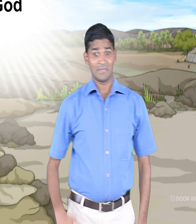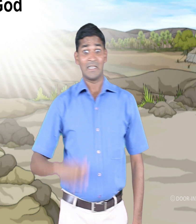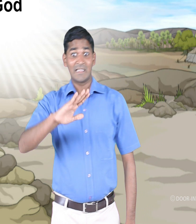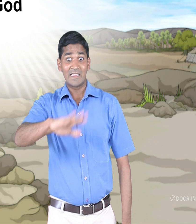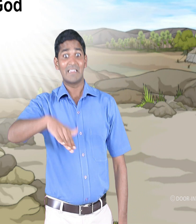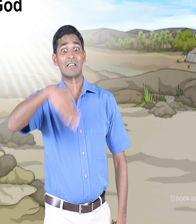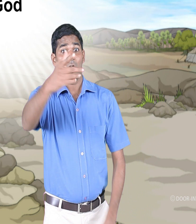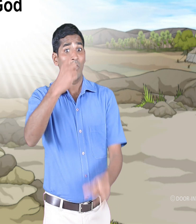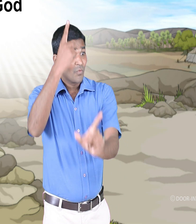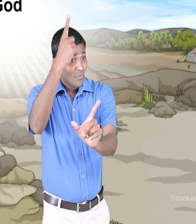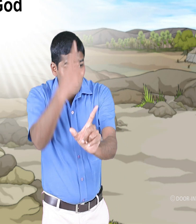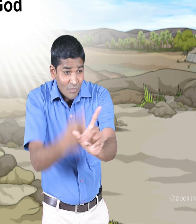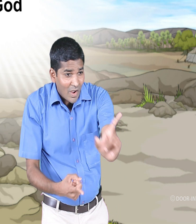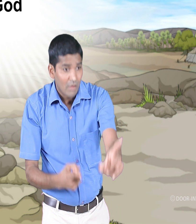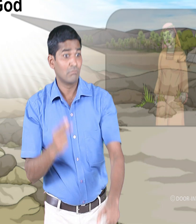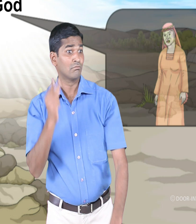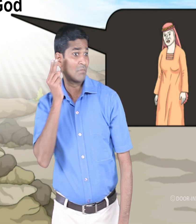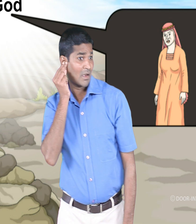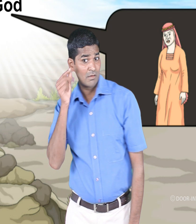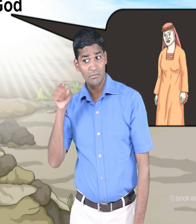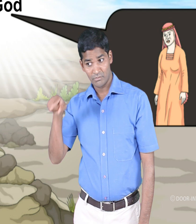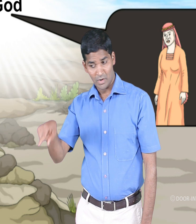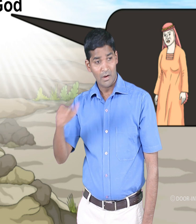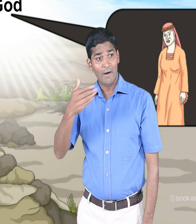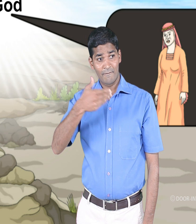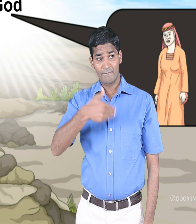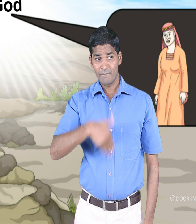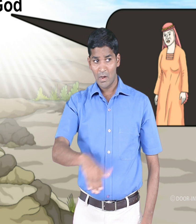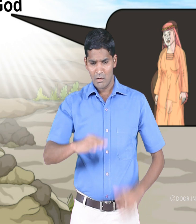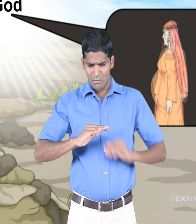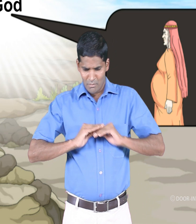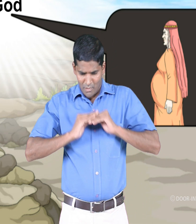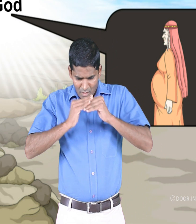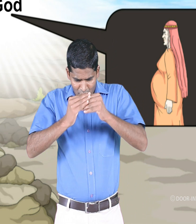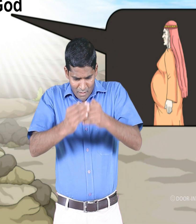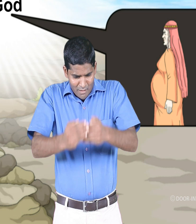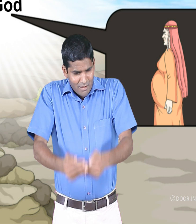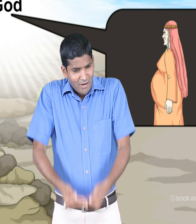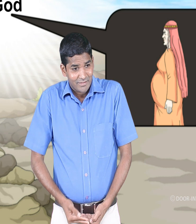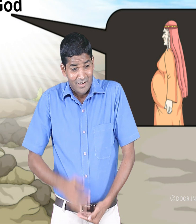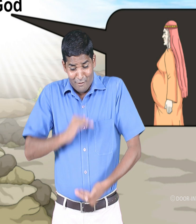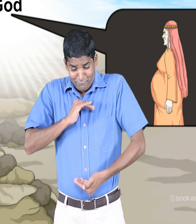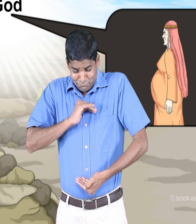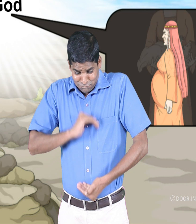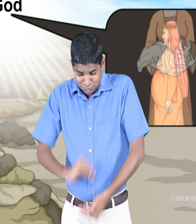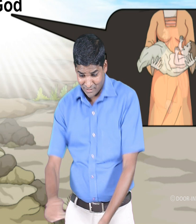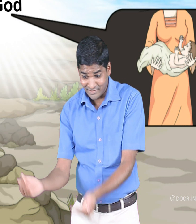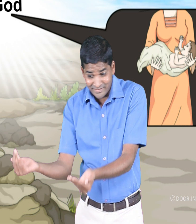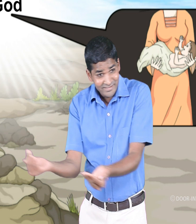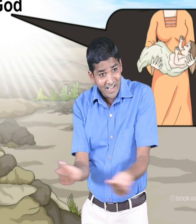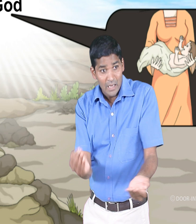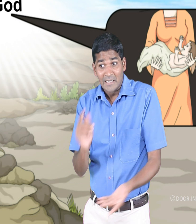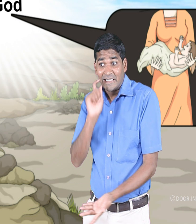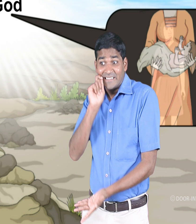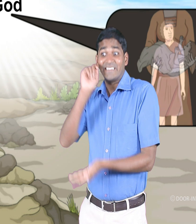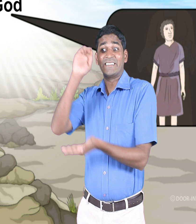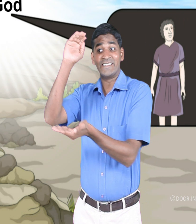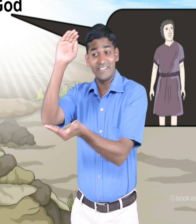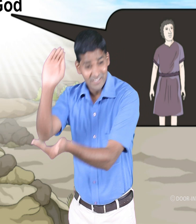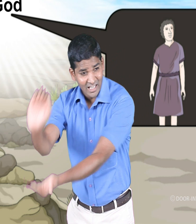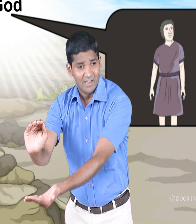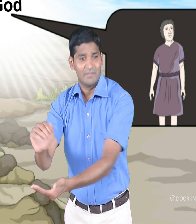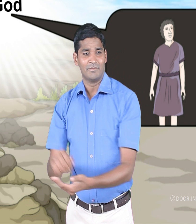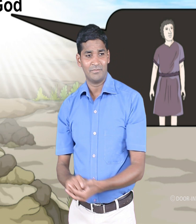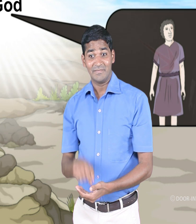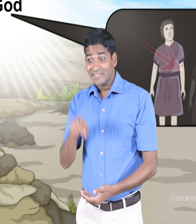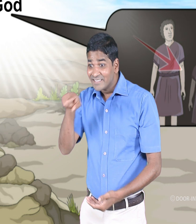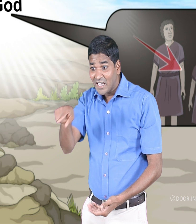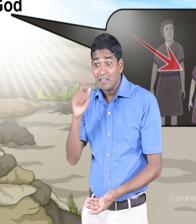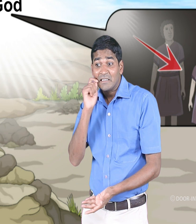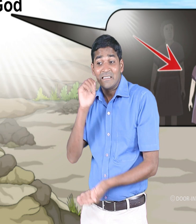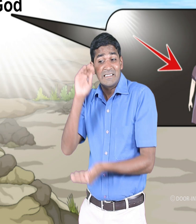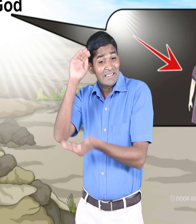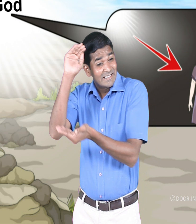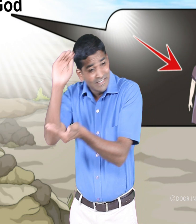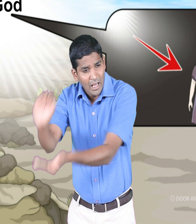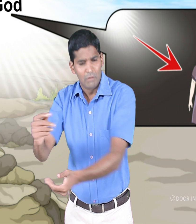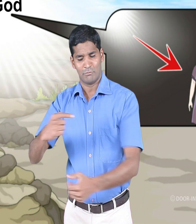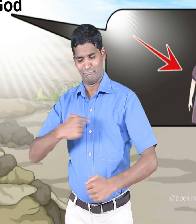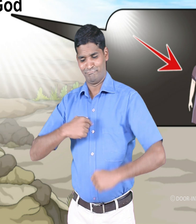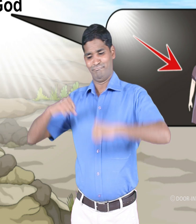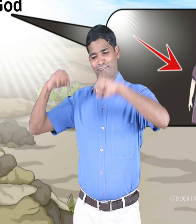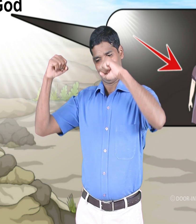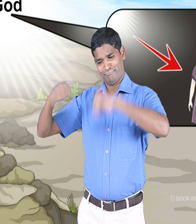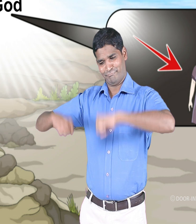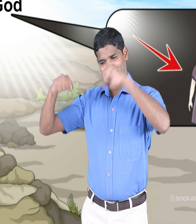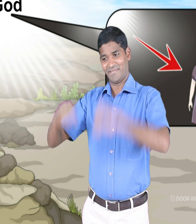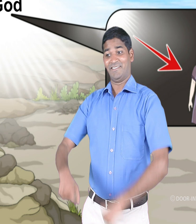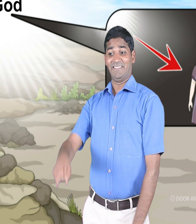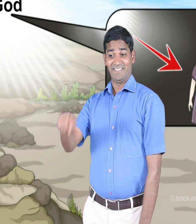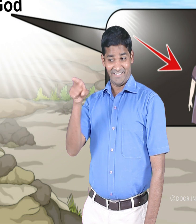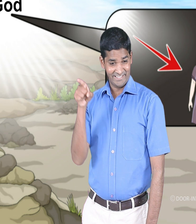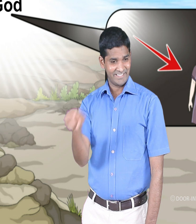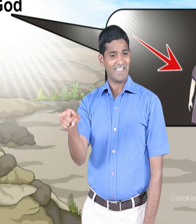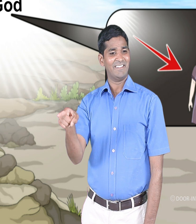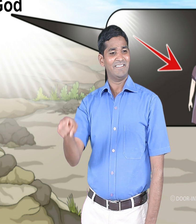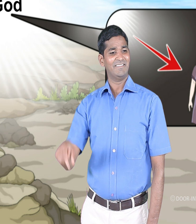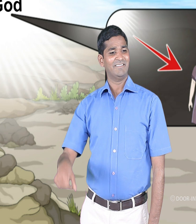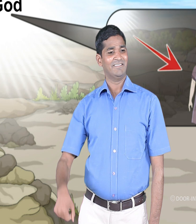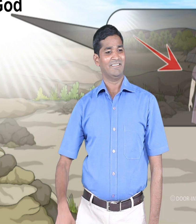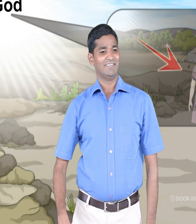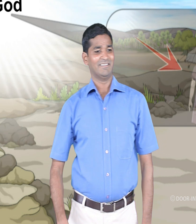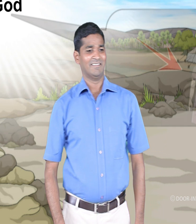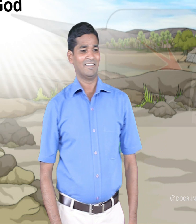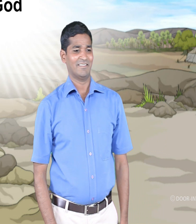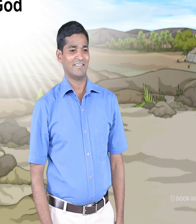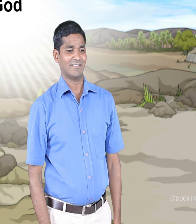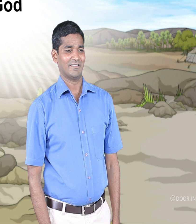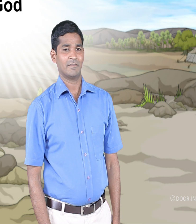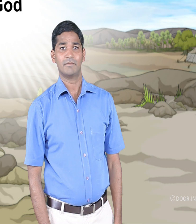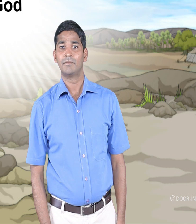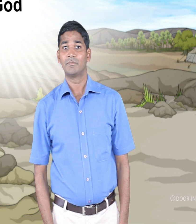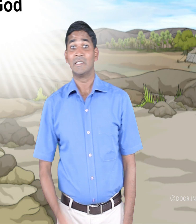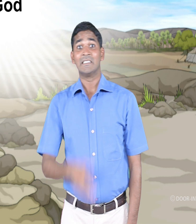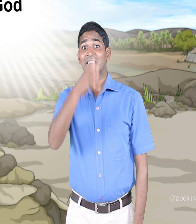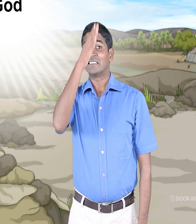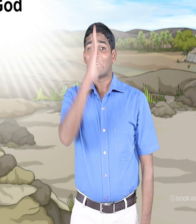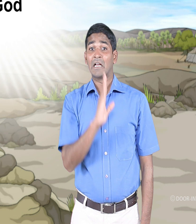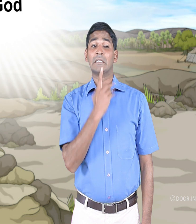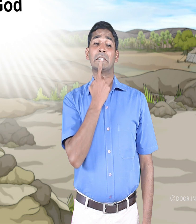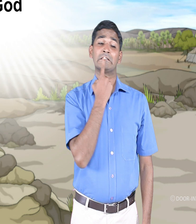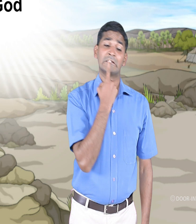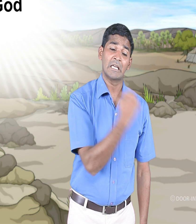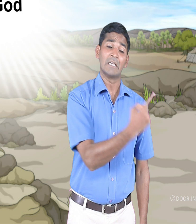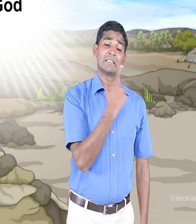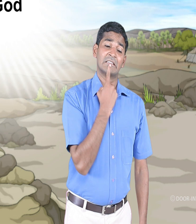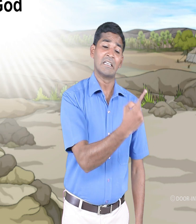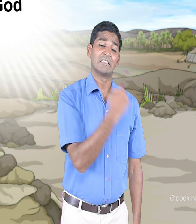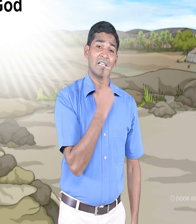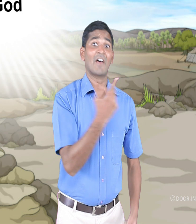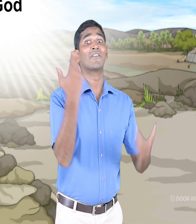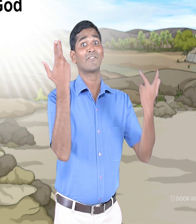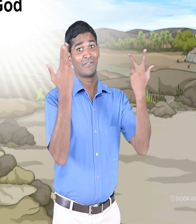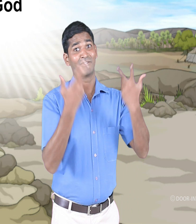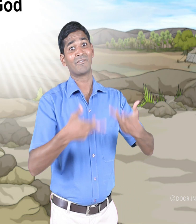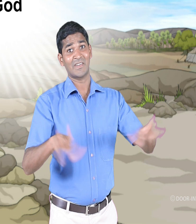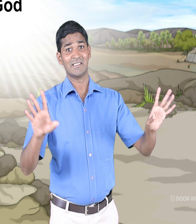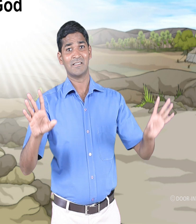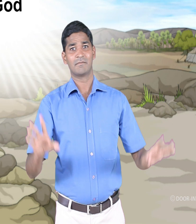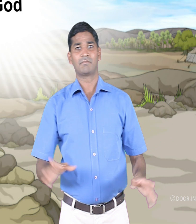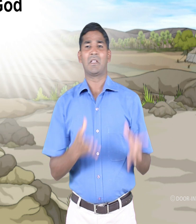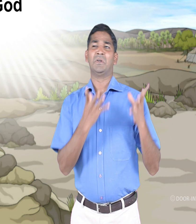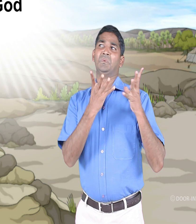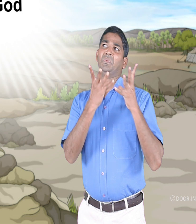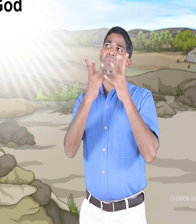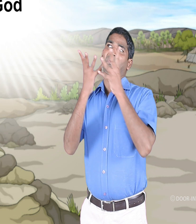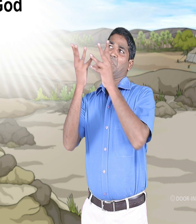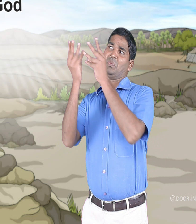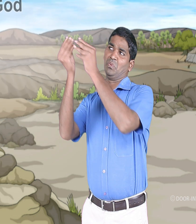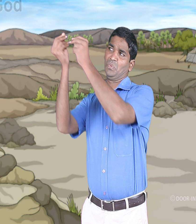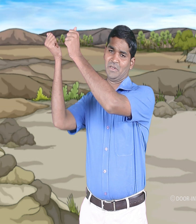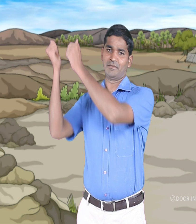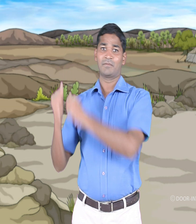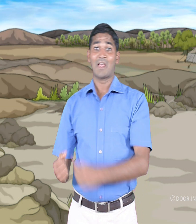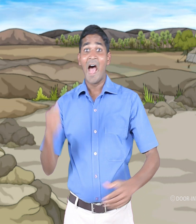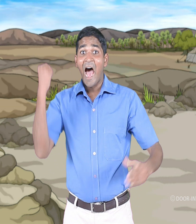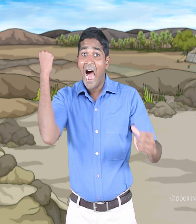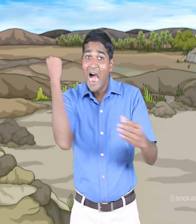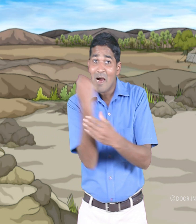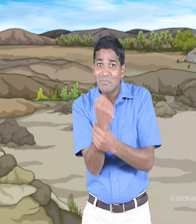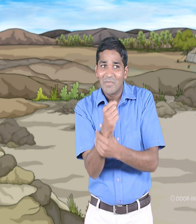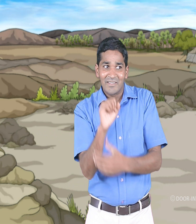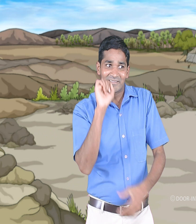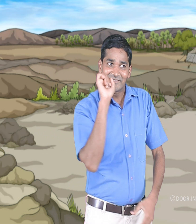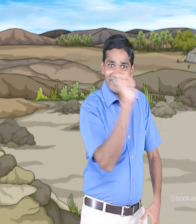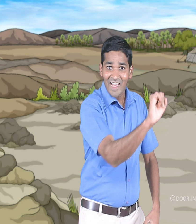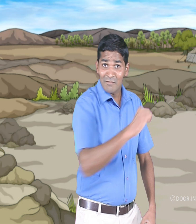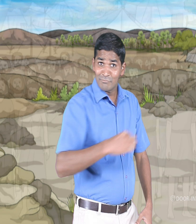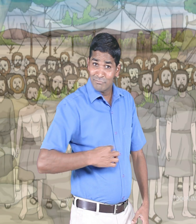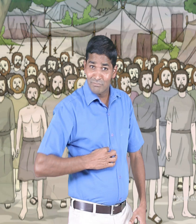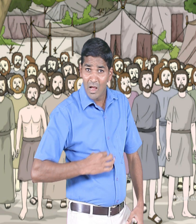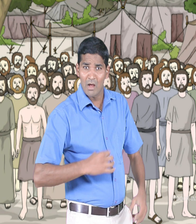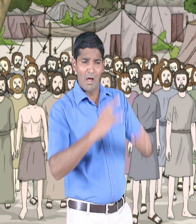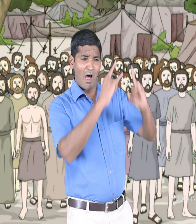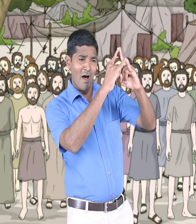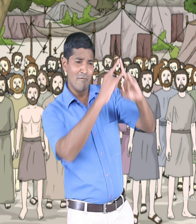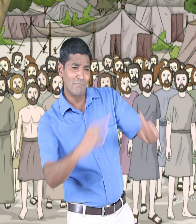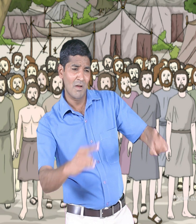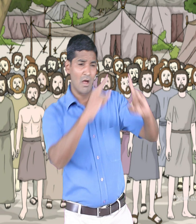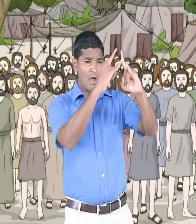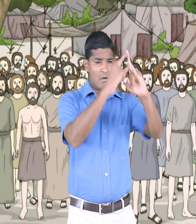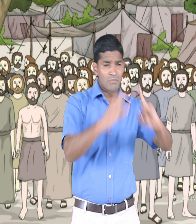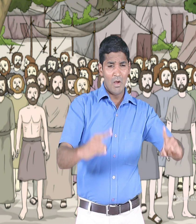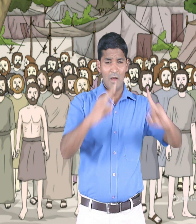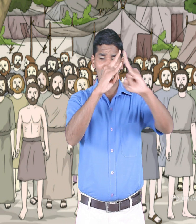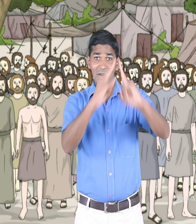But I will establish My covenant with Isaac, whom Sarah will bear to you at this time next year.” When He had finished speaking with Abraham, God went up from him.